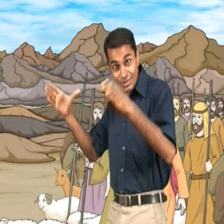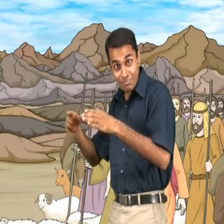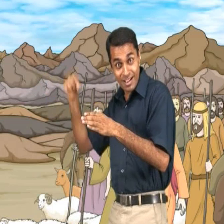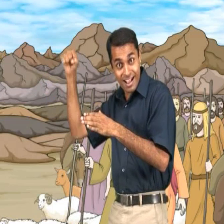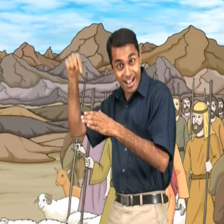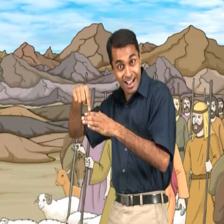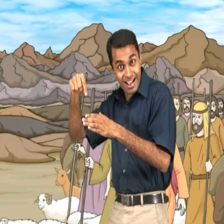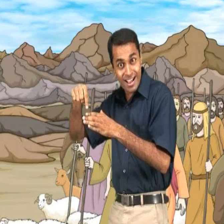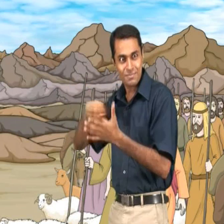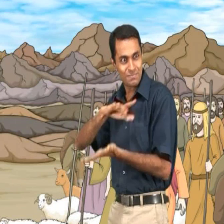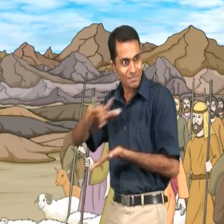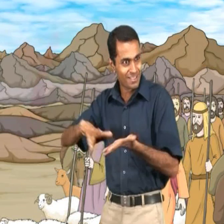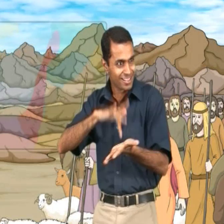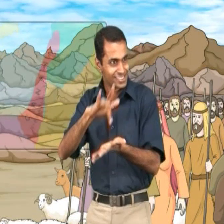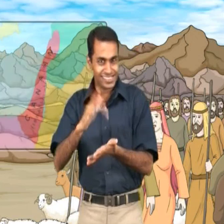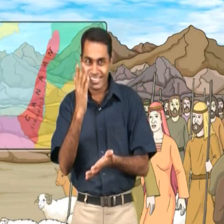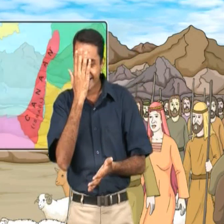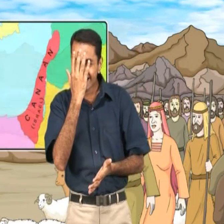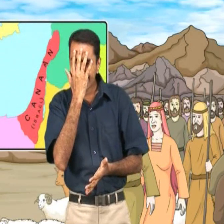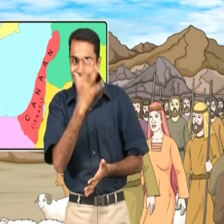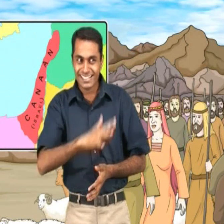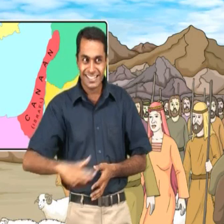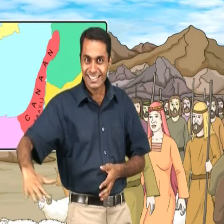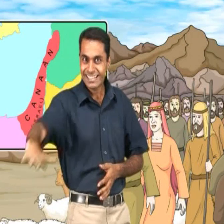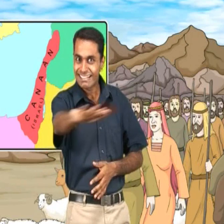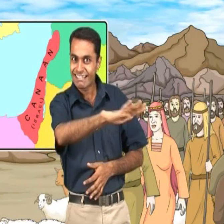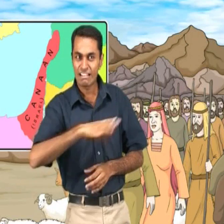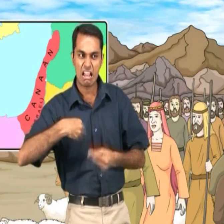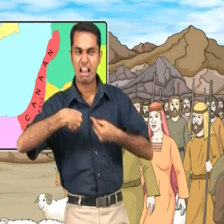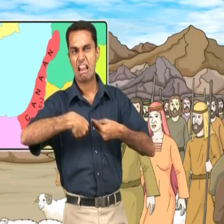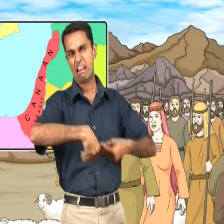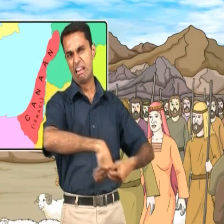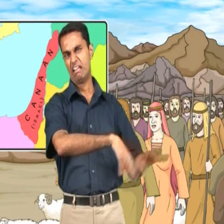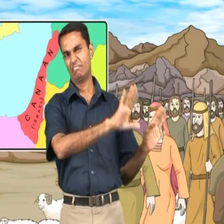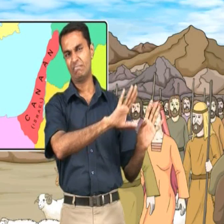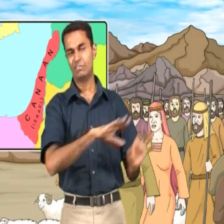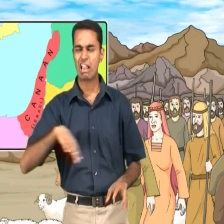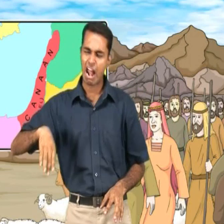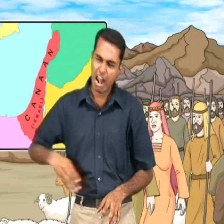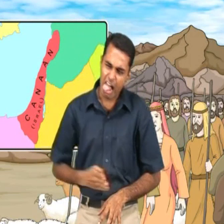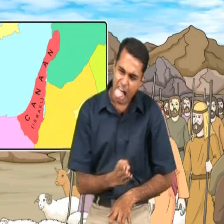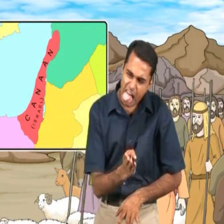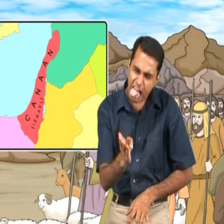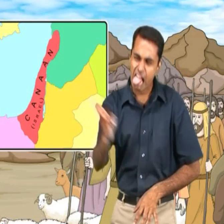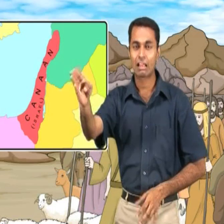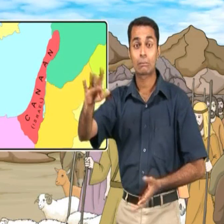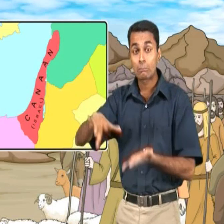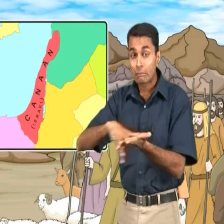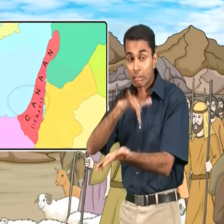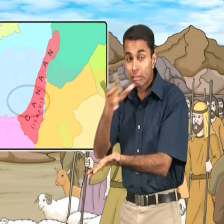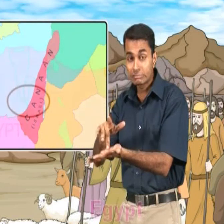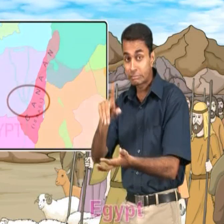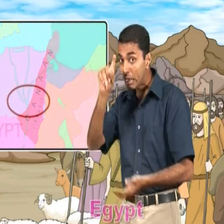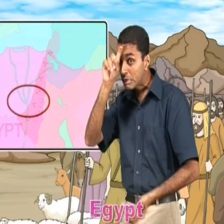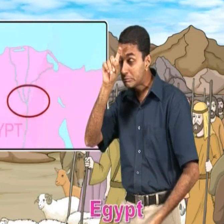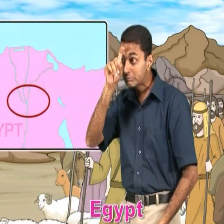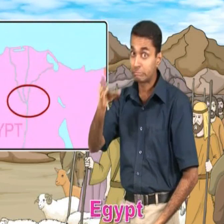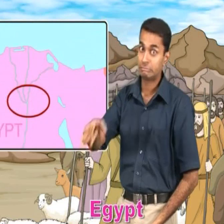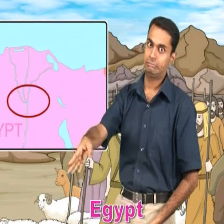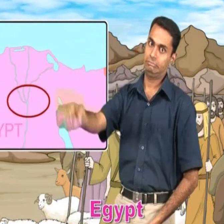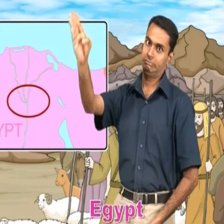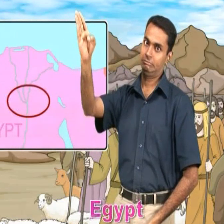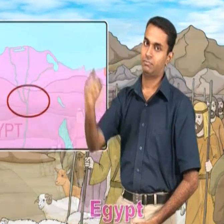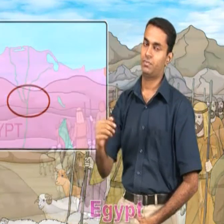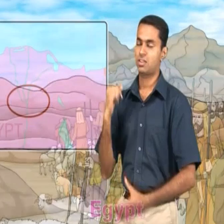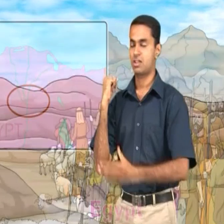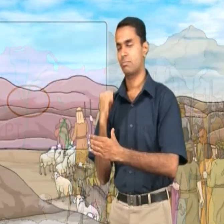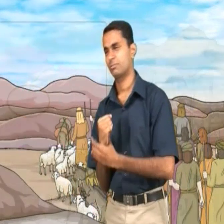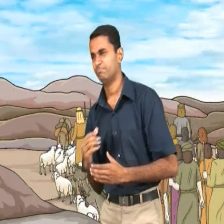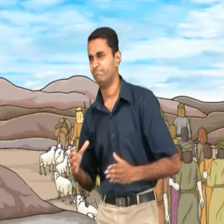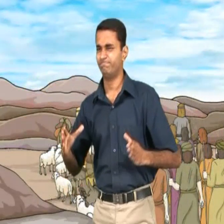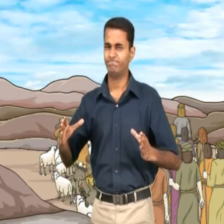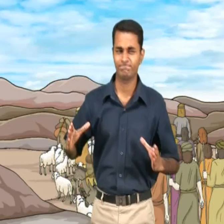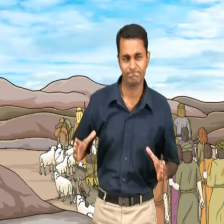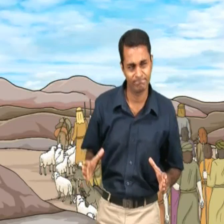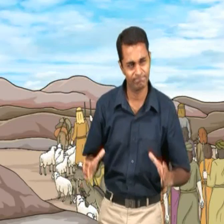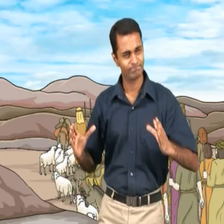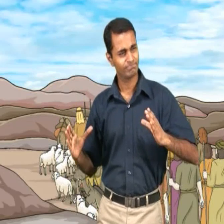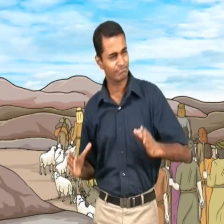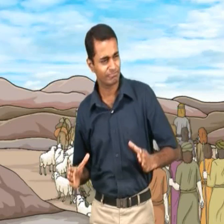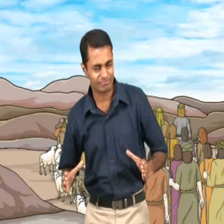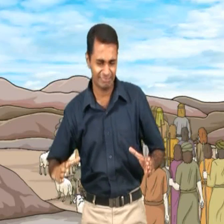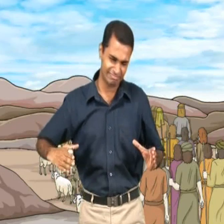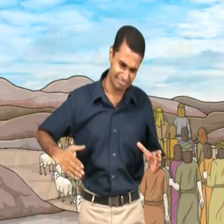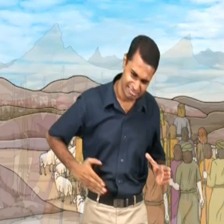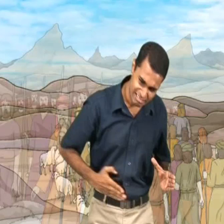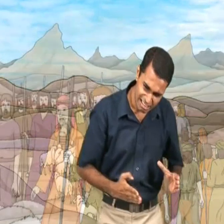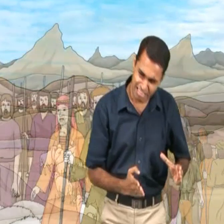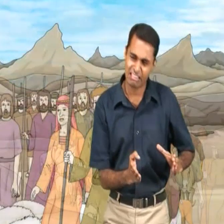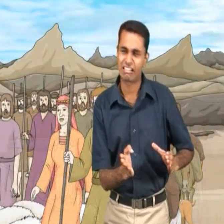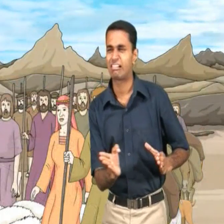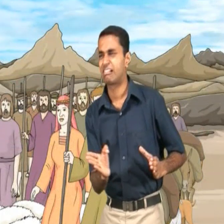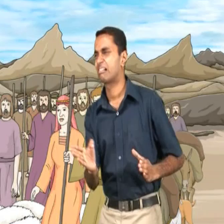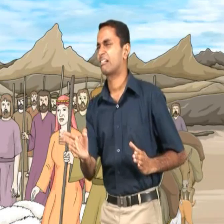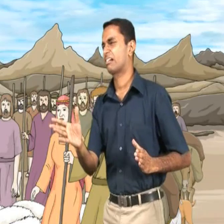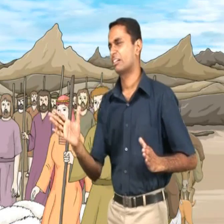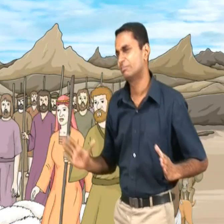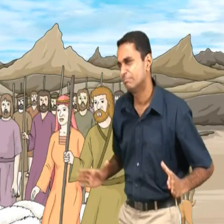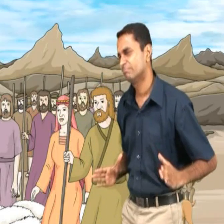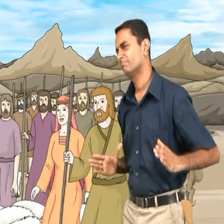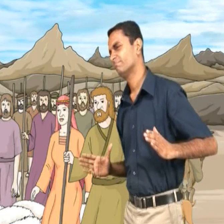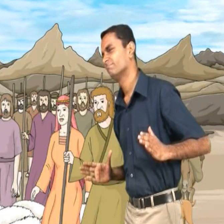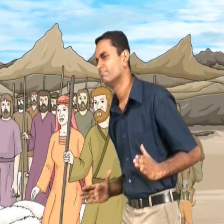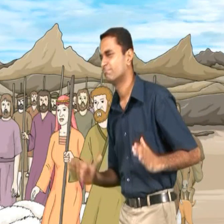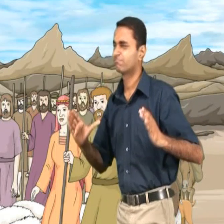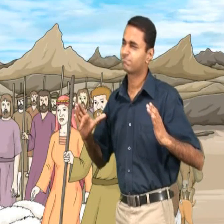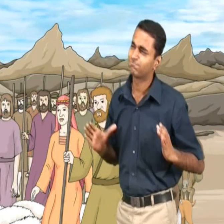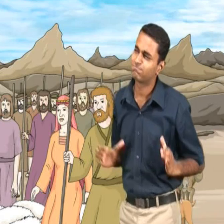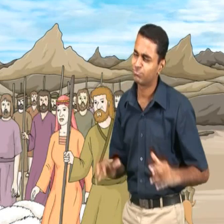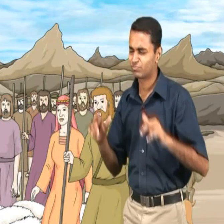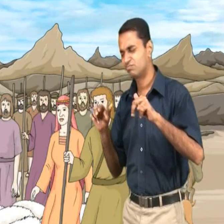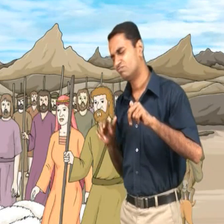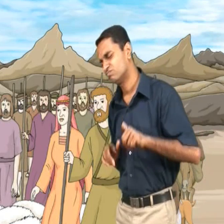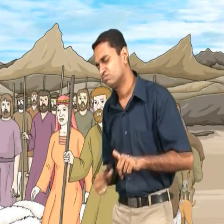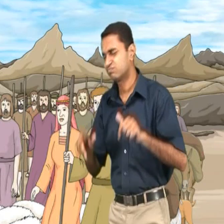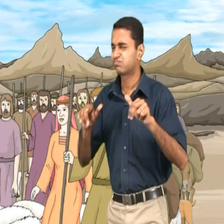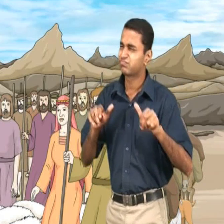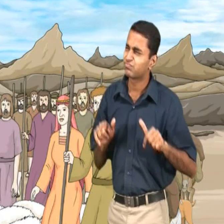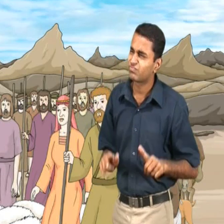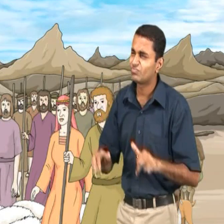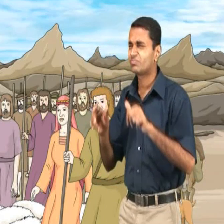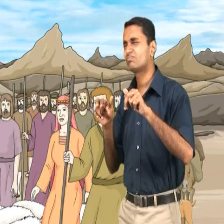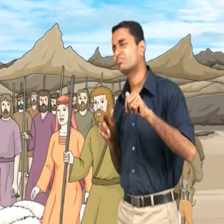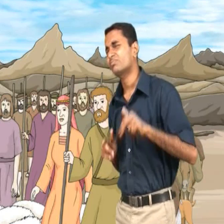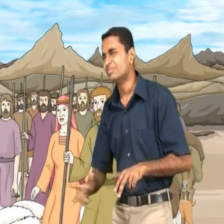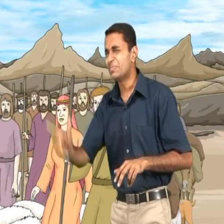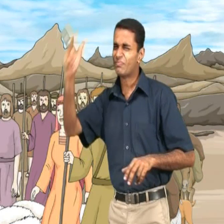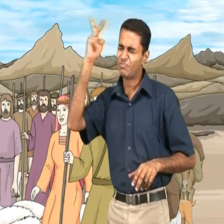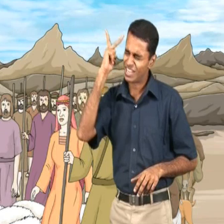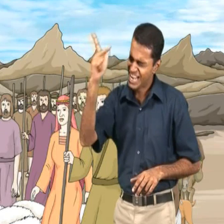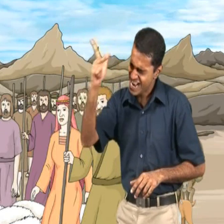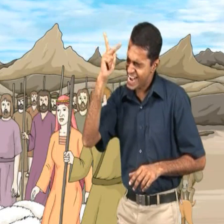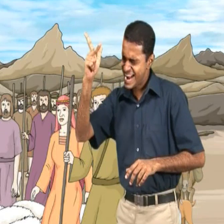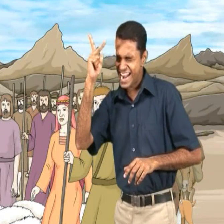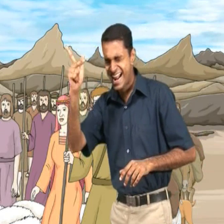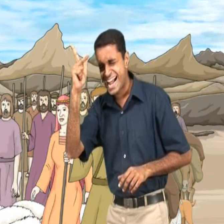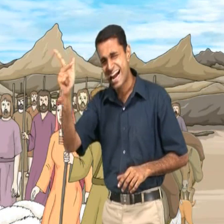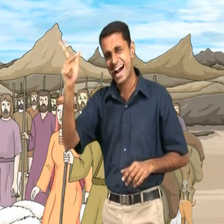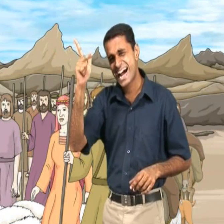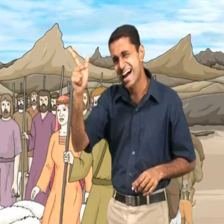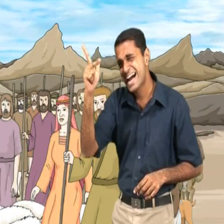So Abram went down to Egypt to live there for a while because the famine was severe.